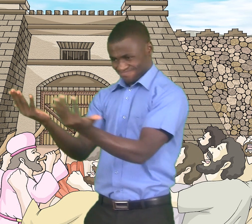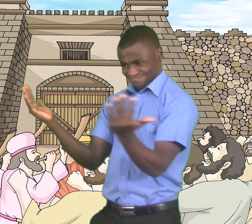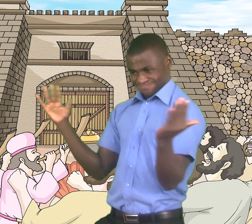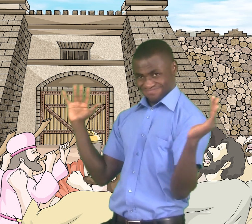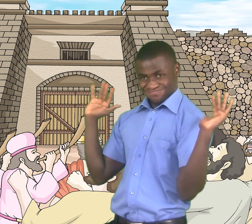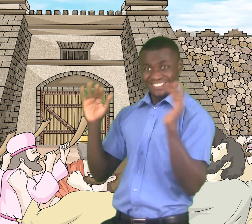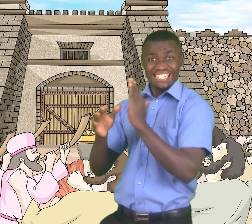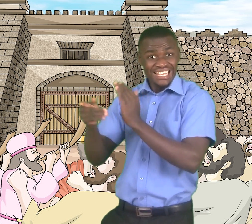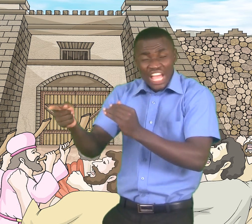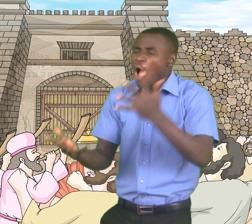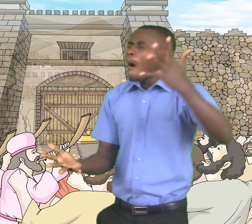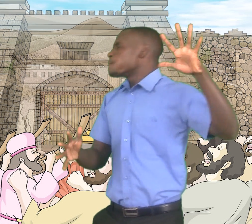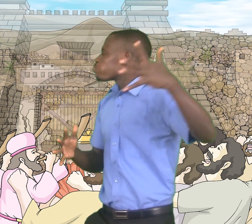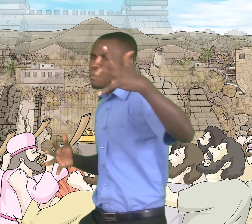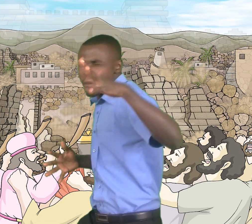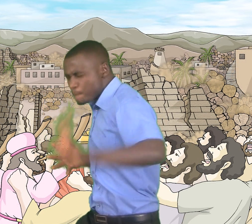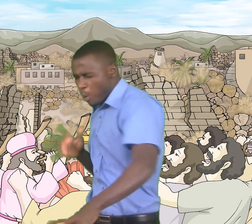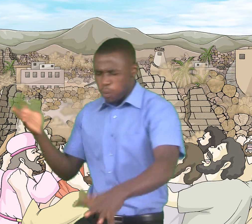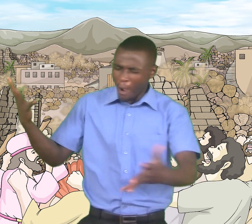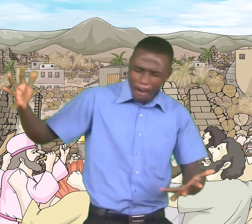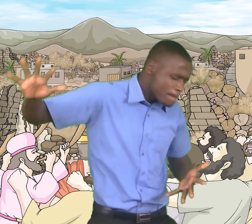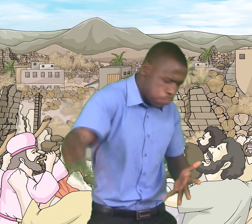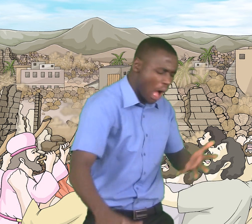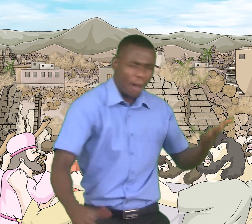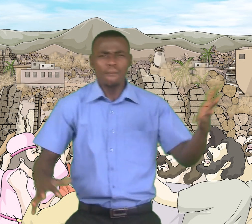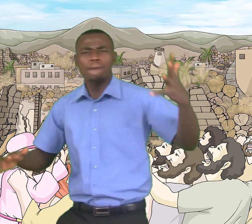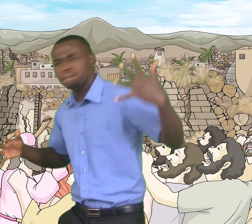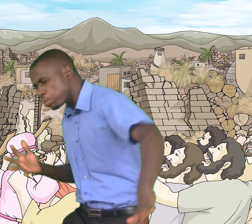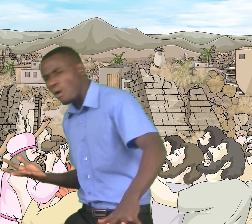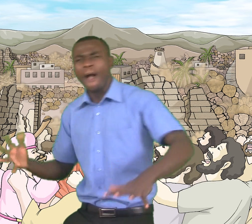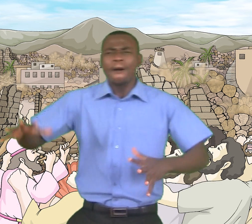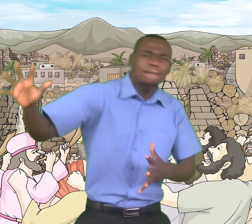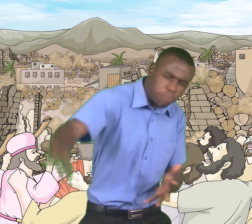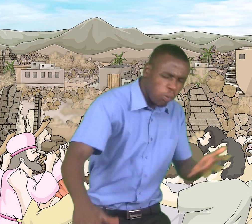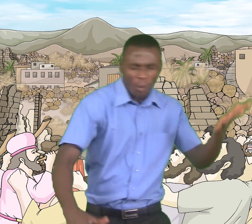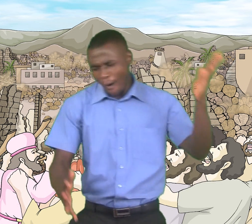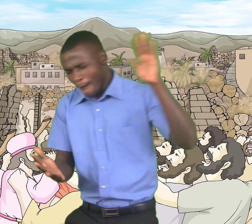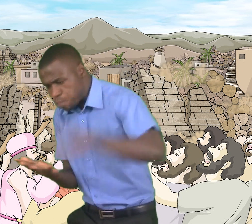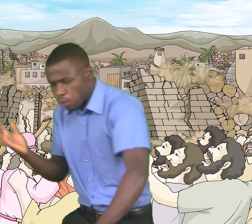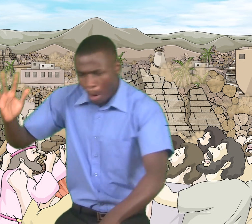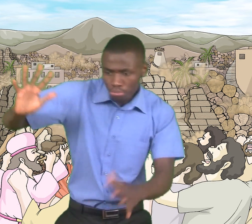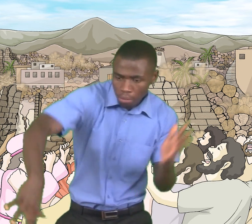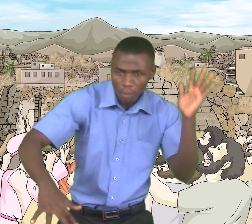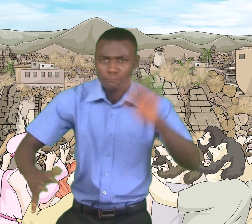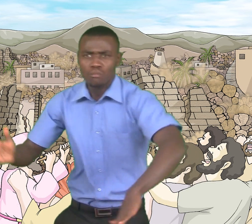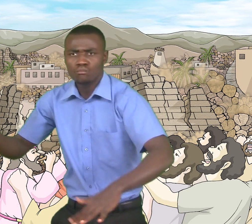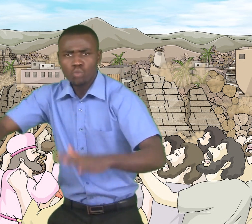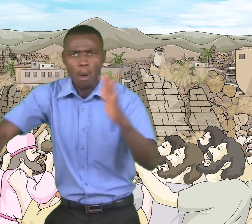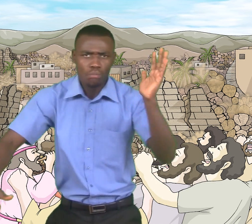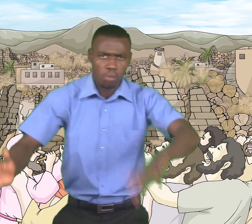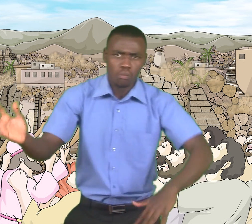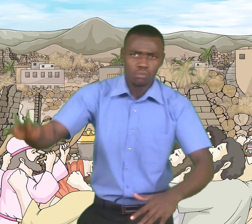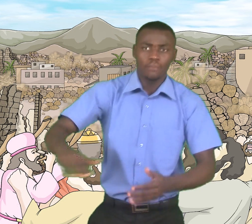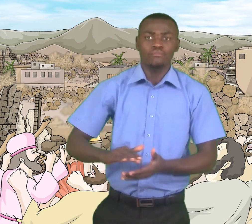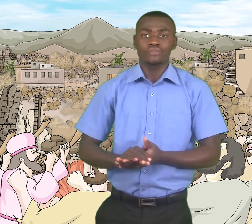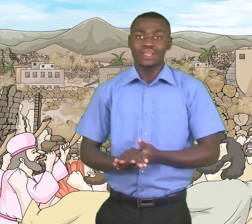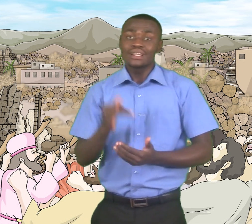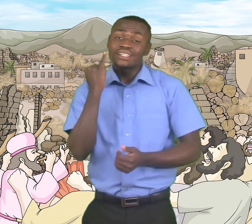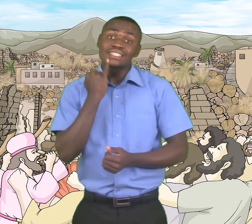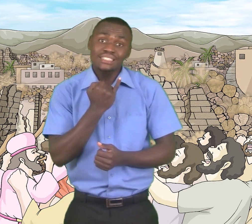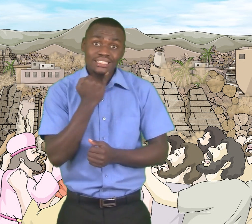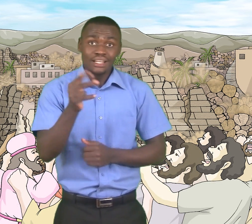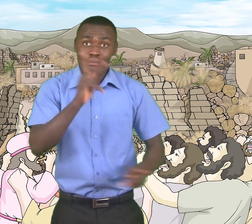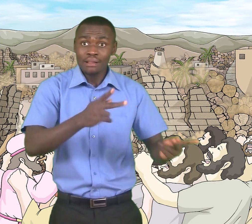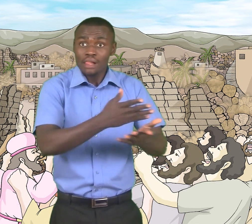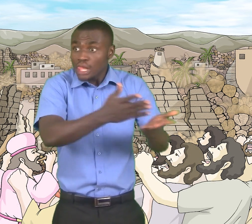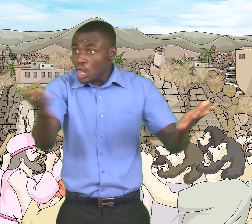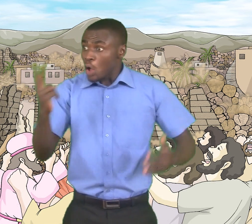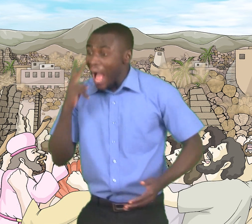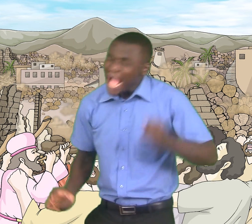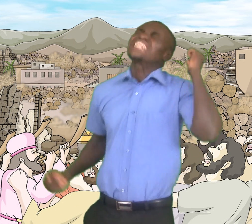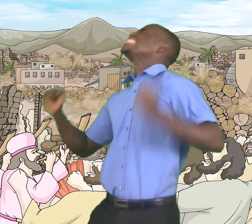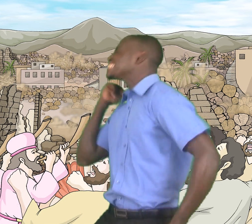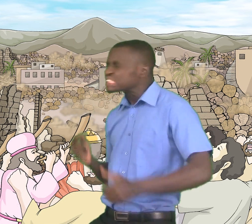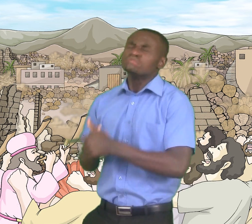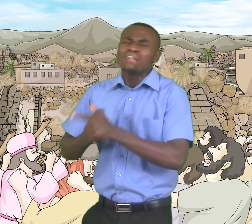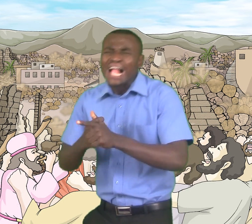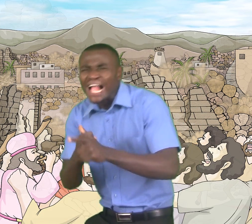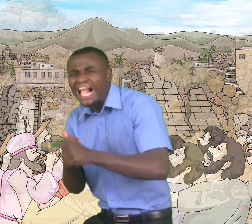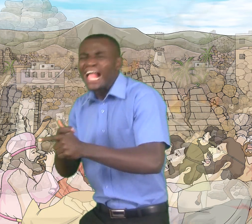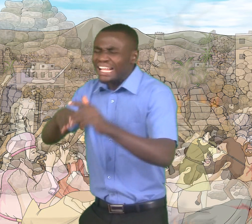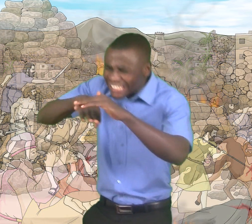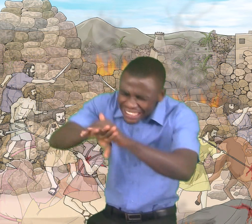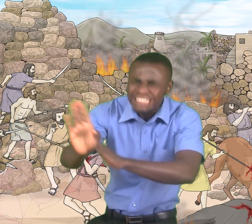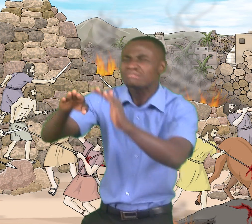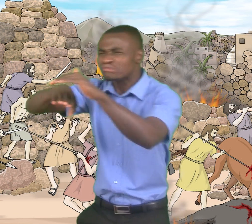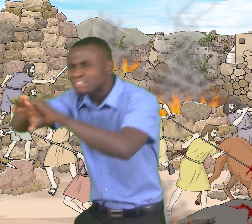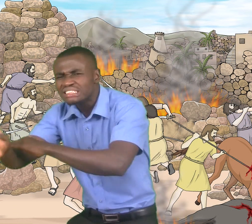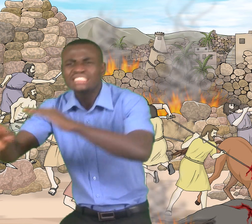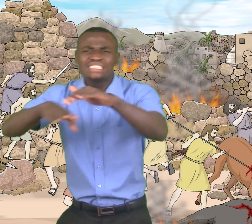When they heard the blast of the horn, the people gave a great shout, and the wall collapsed.